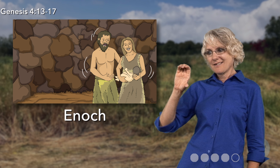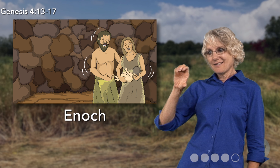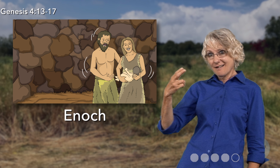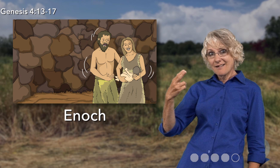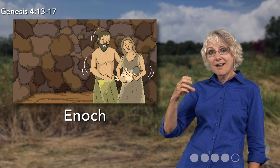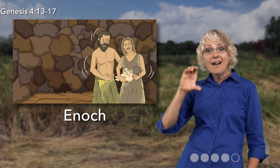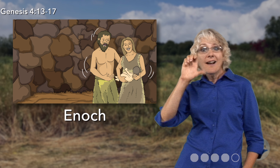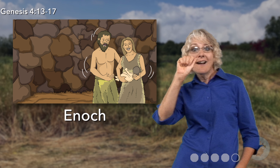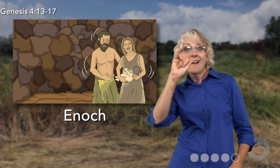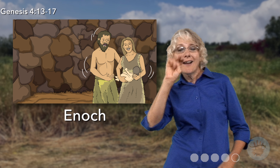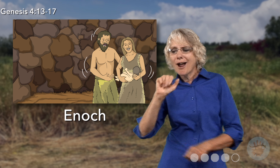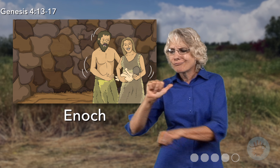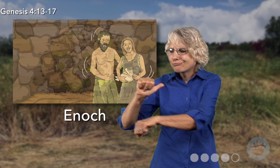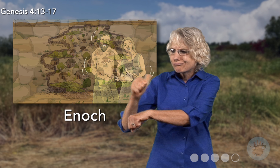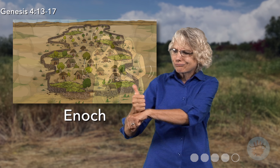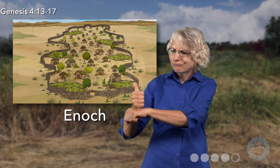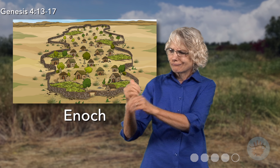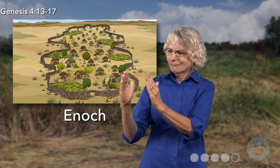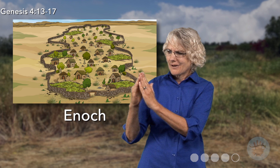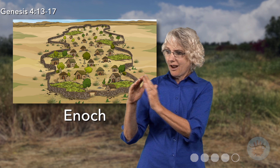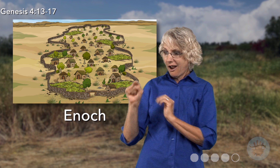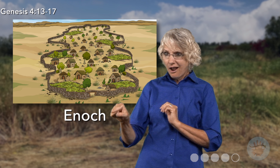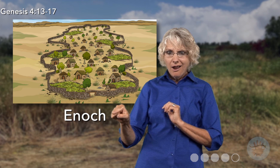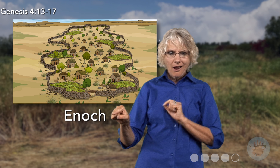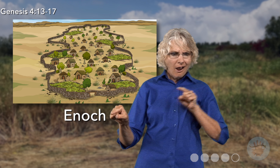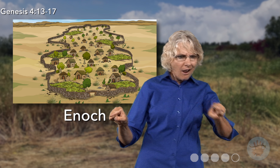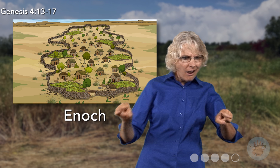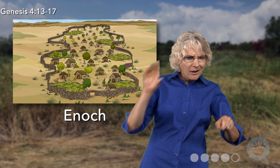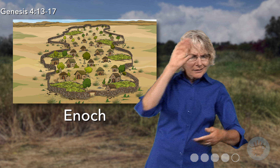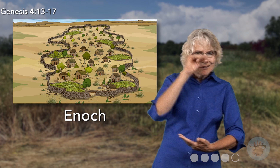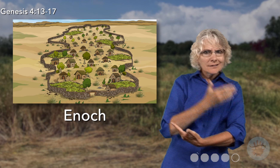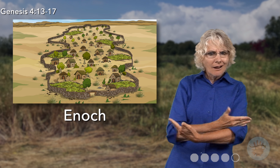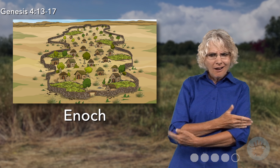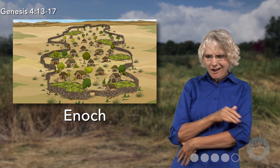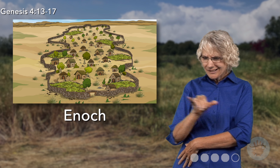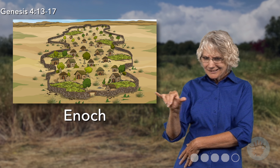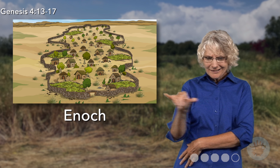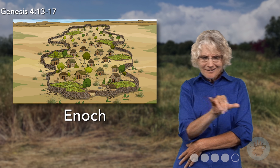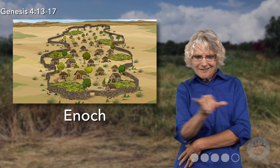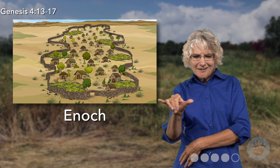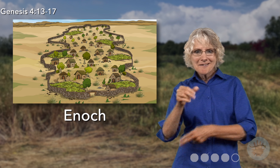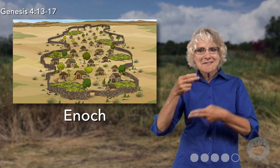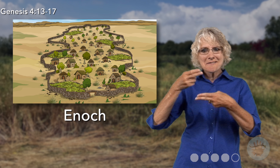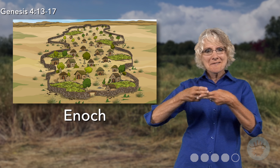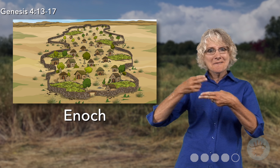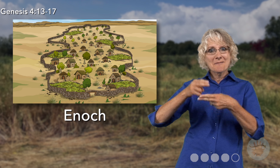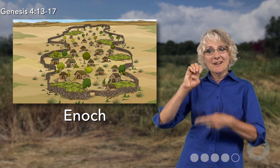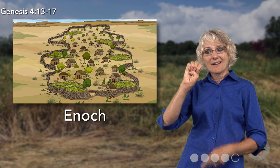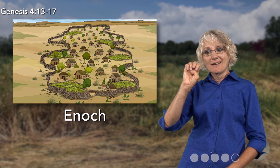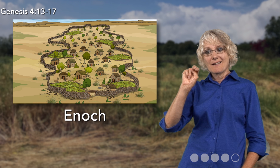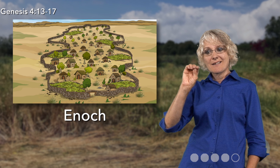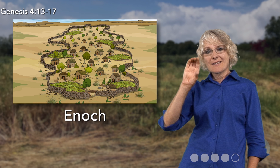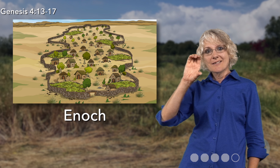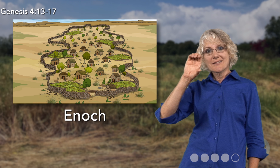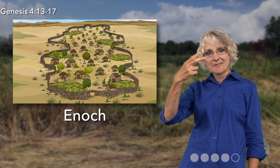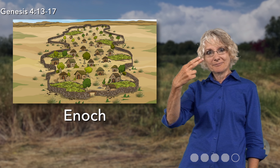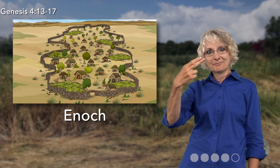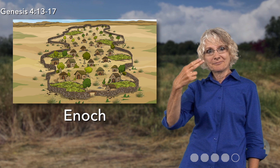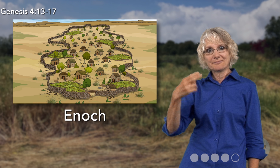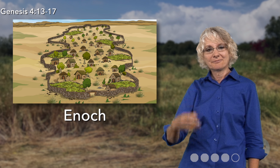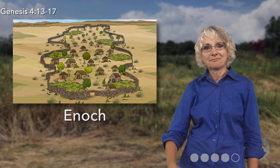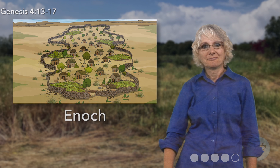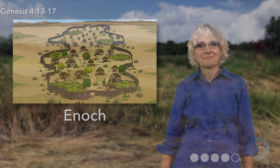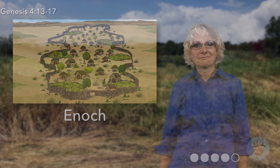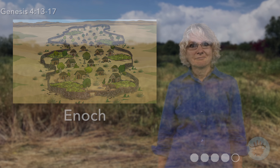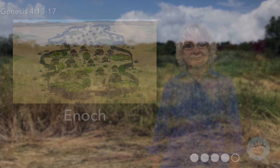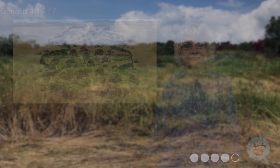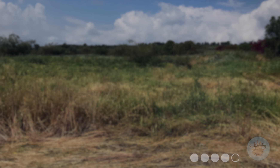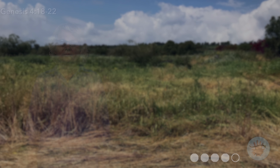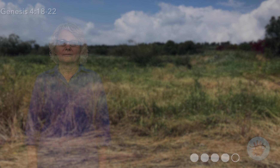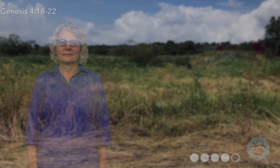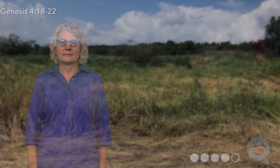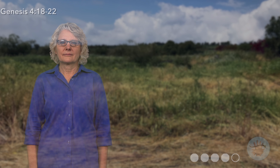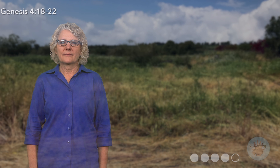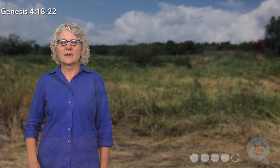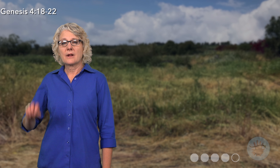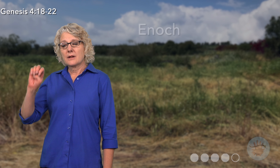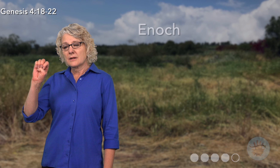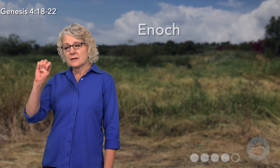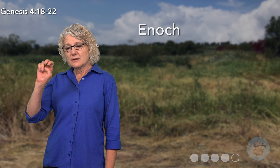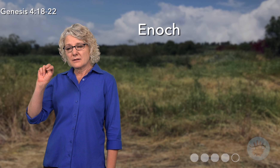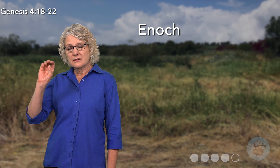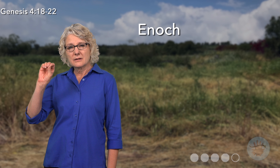Then Cain built a city and named it after his son Enoch.